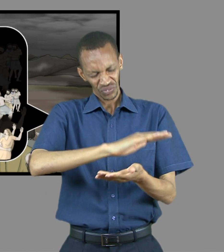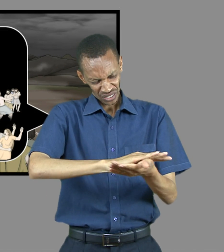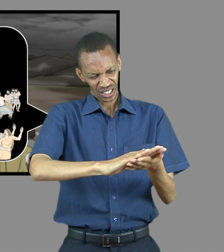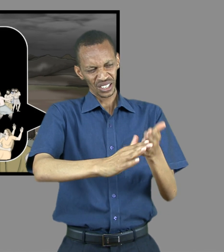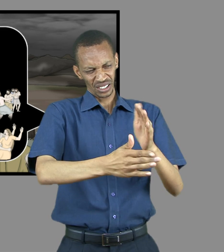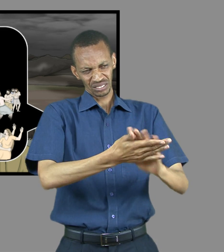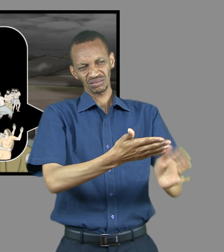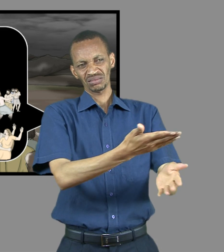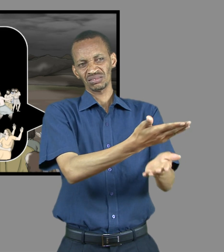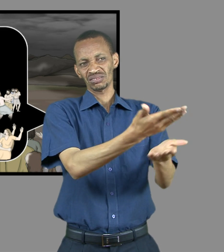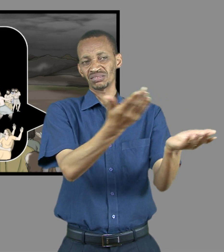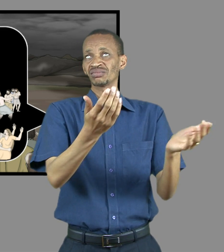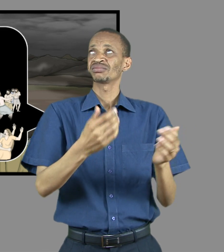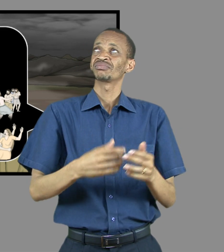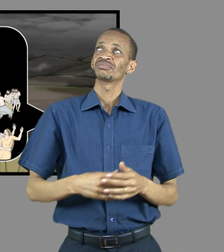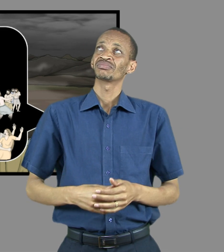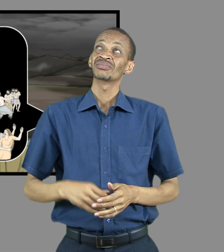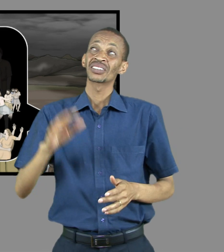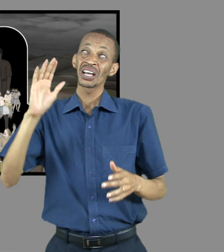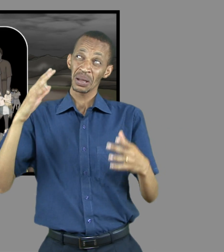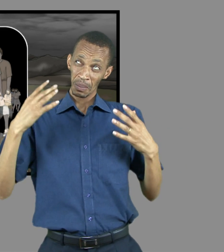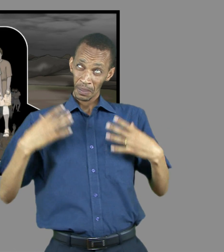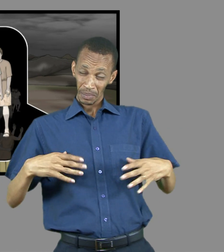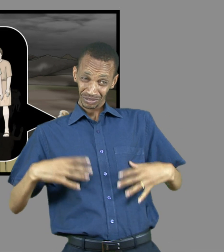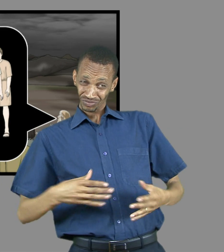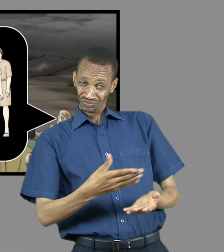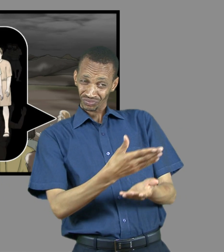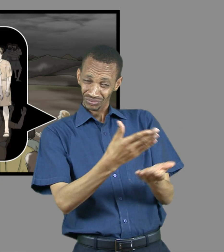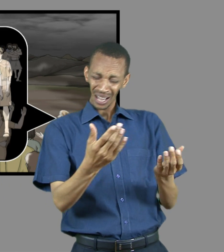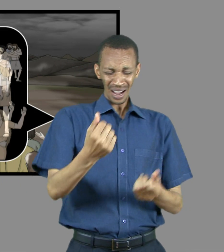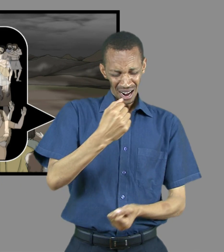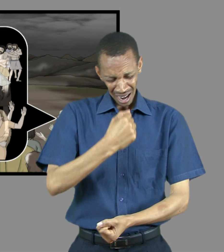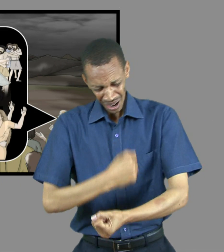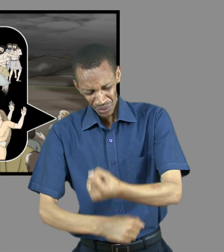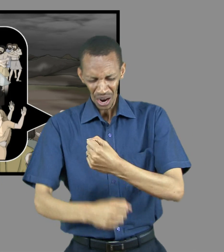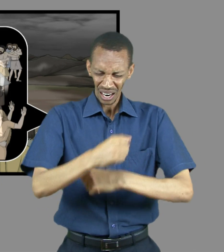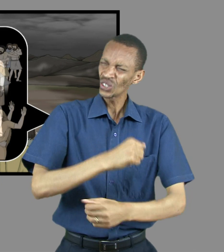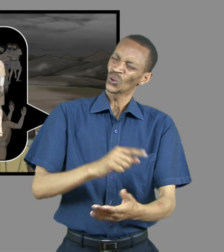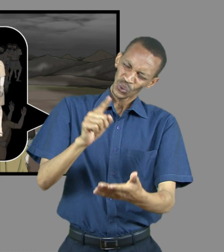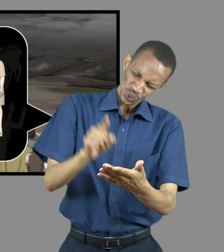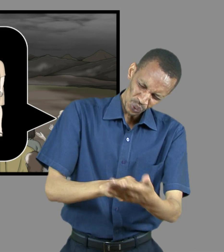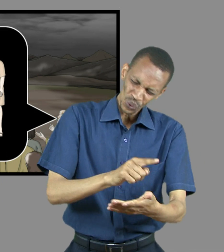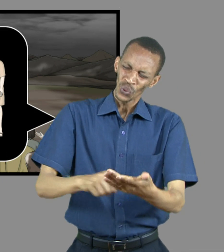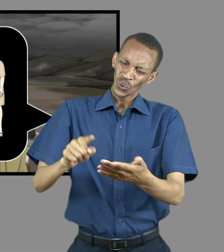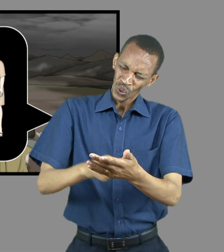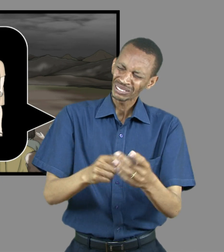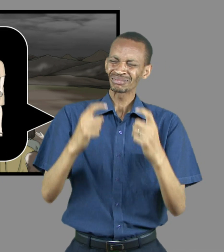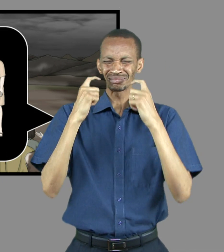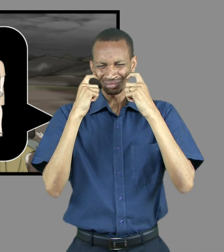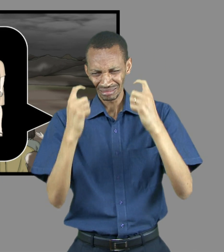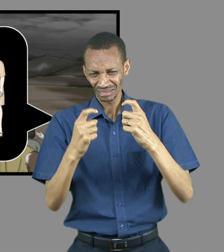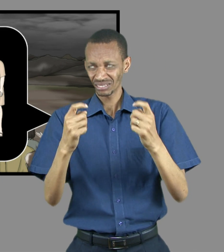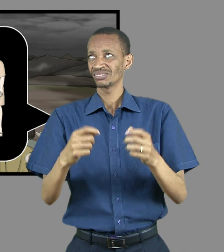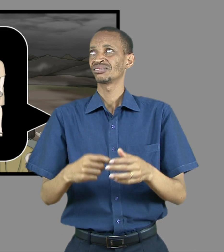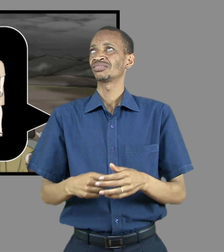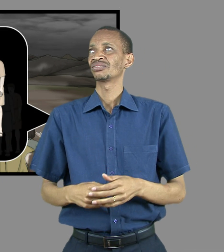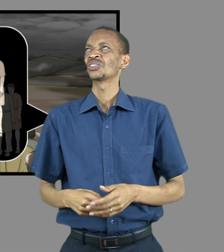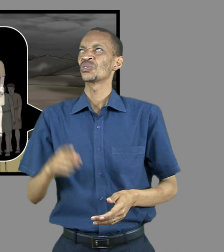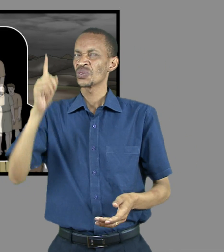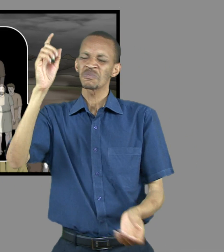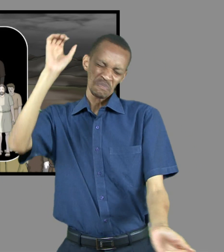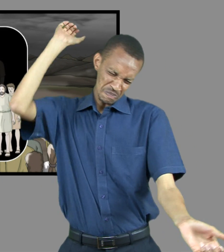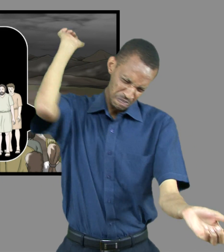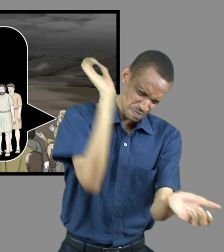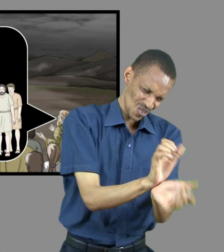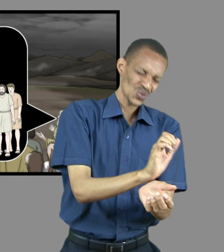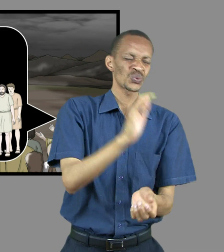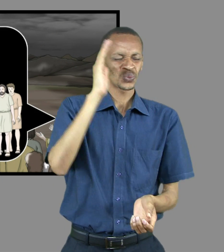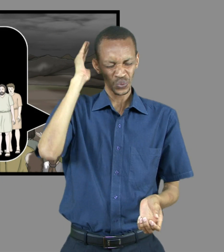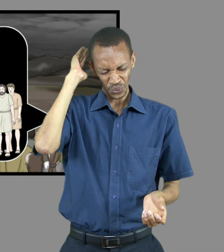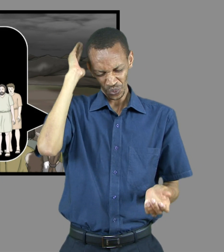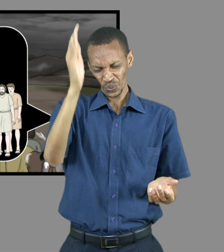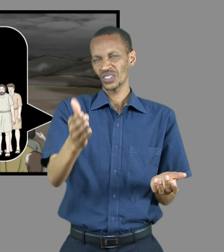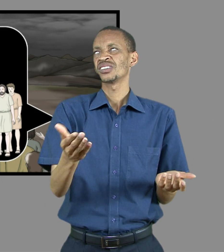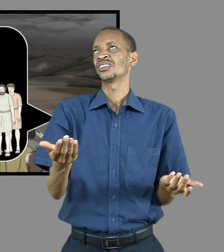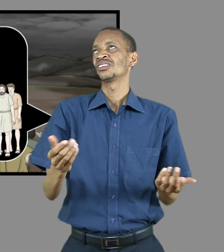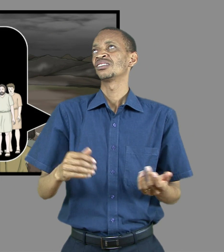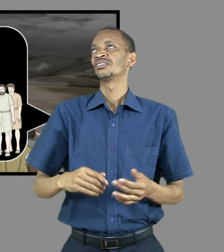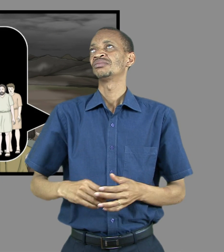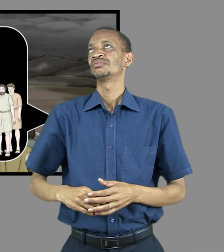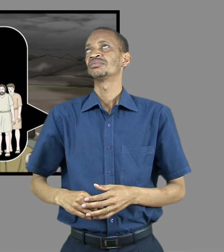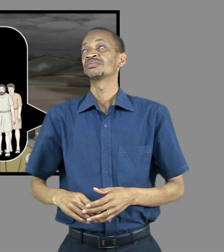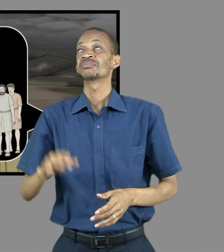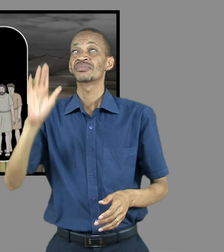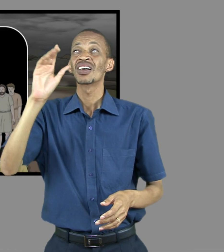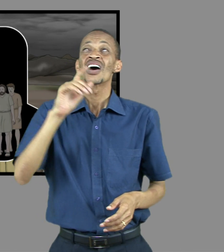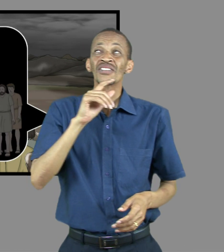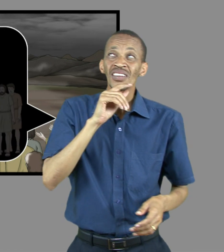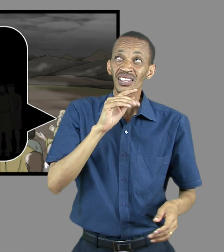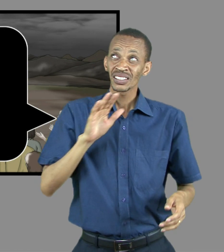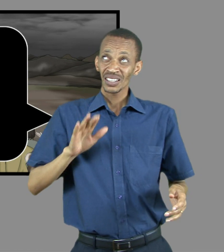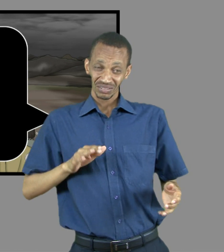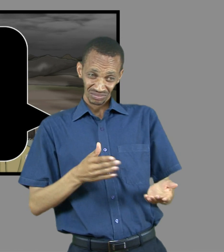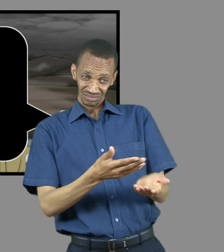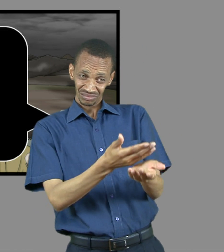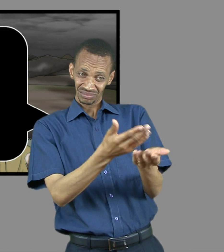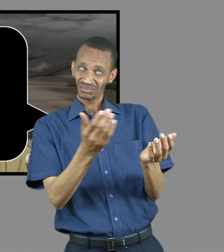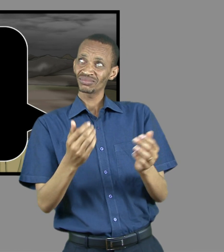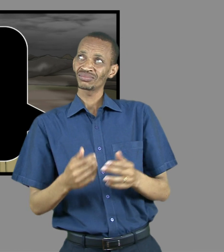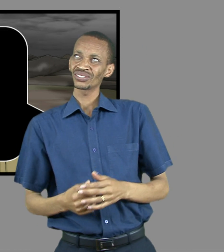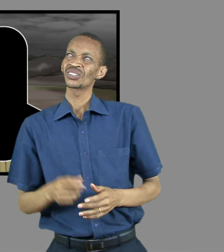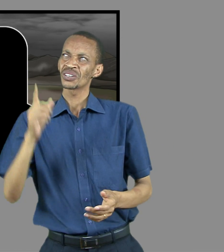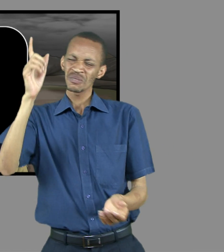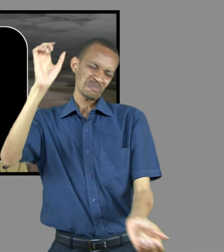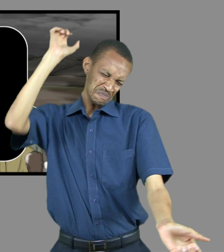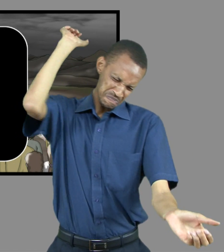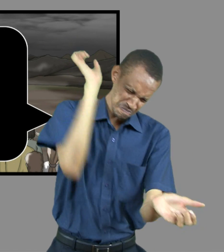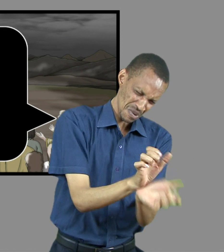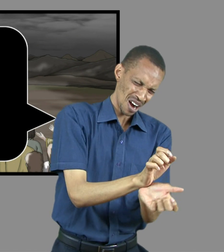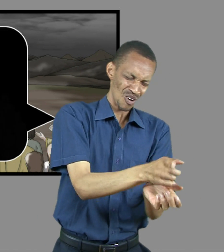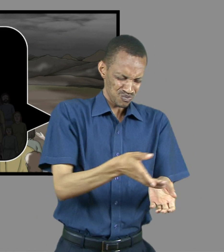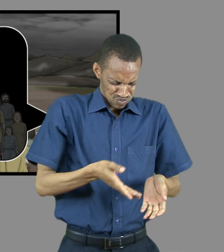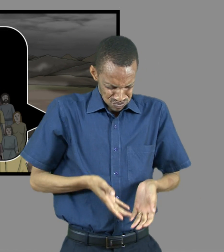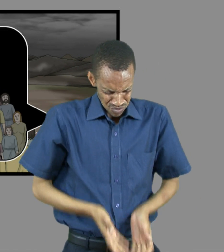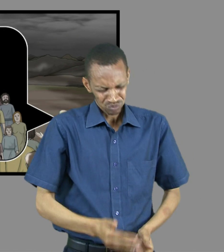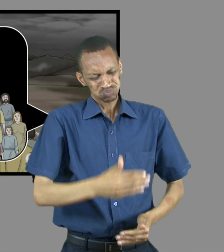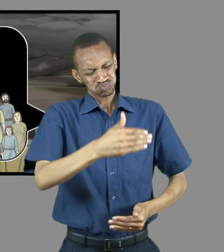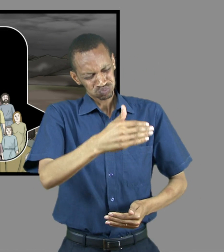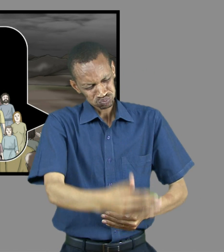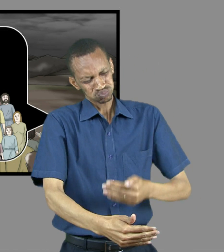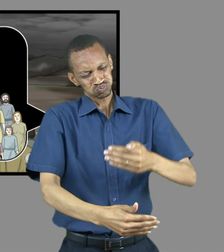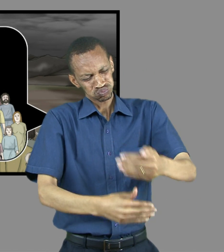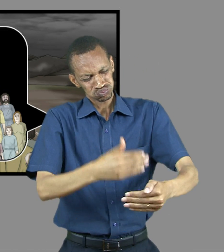Yet He will by no means leave the guilty unpunished;